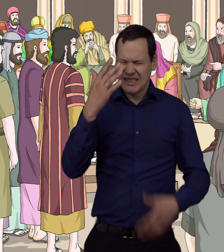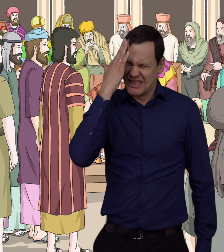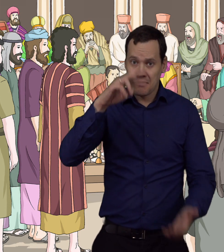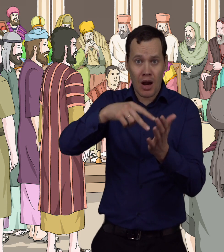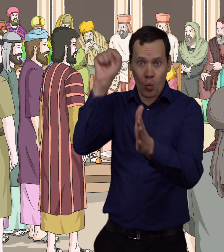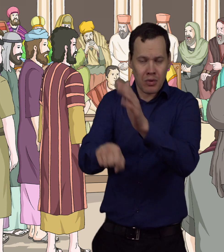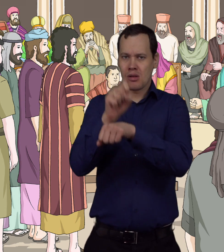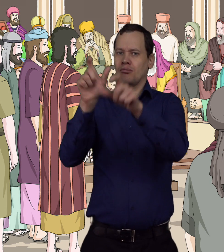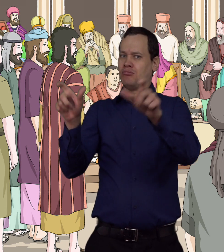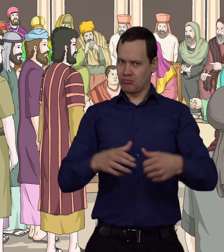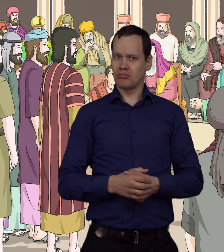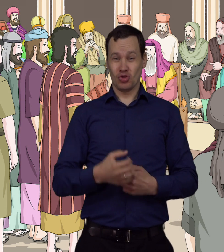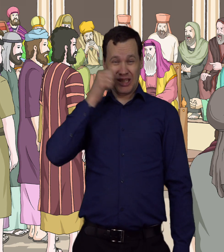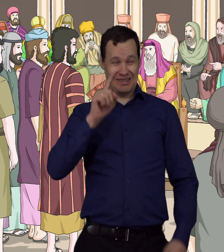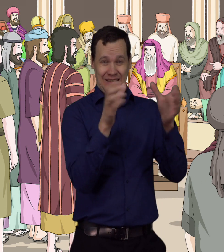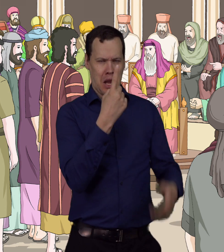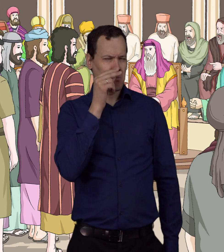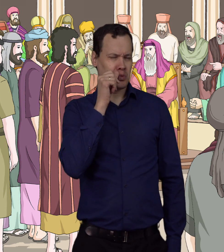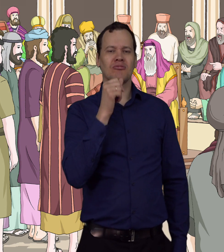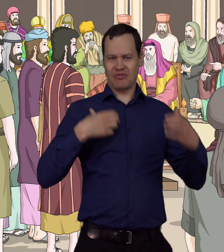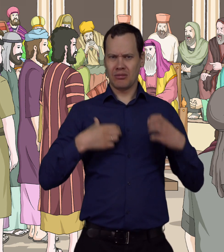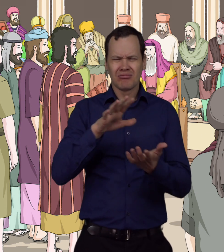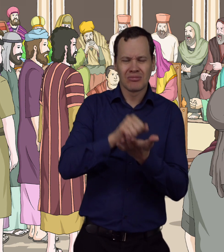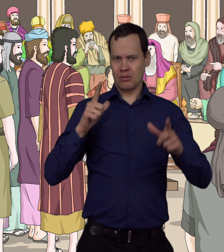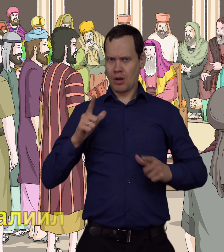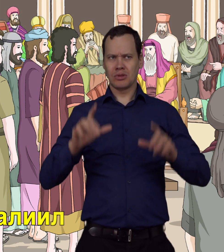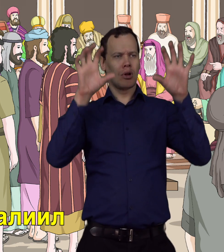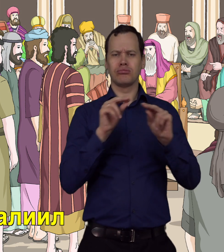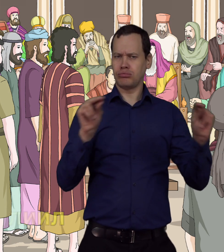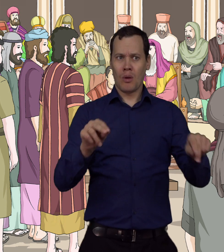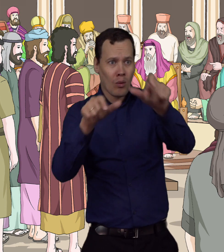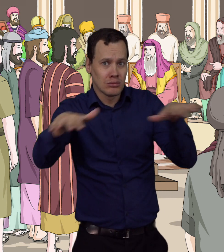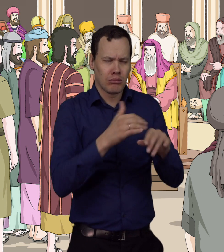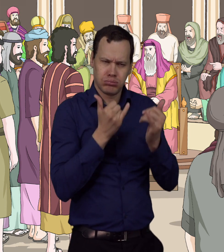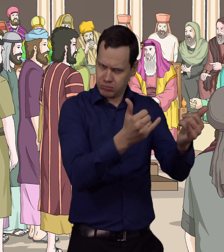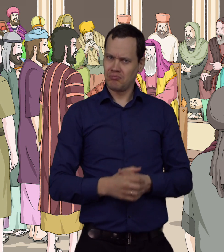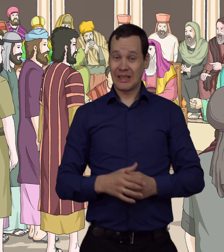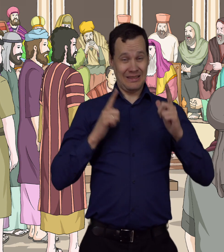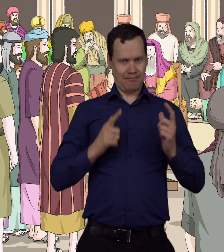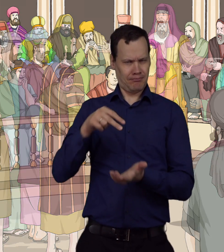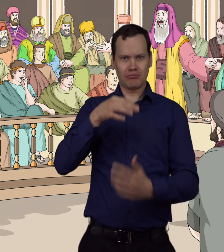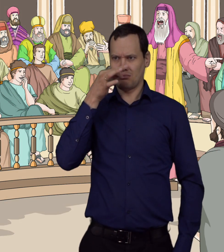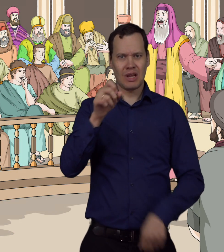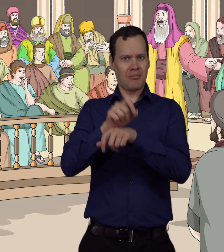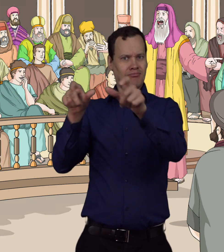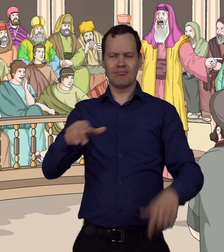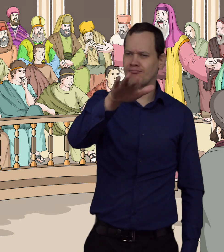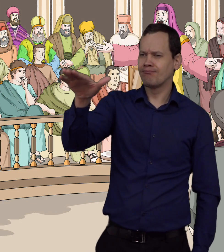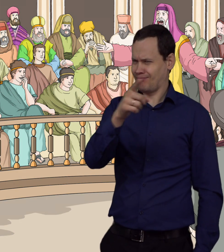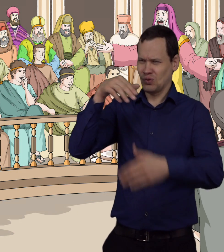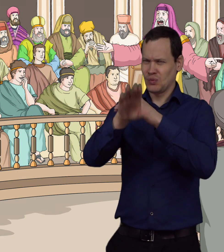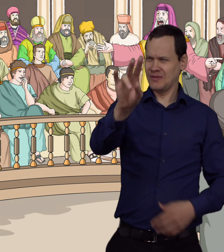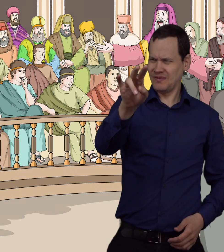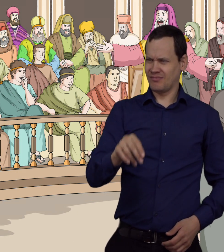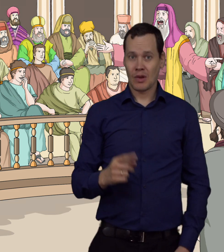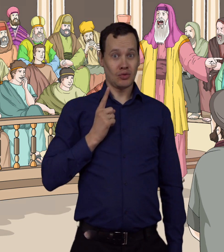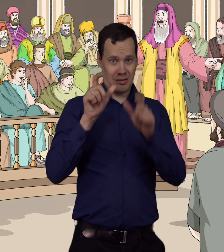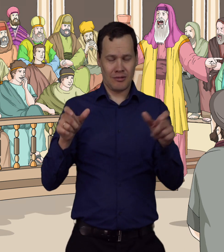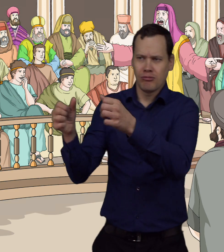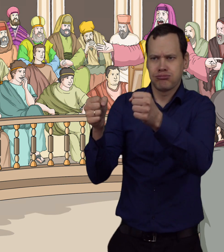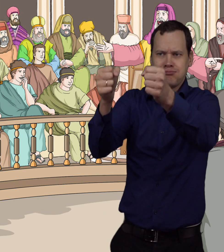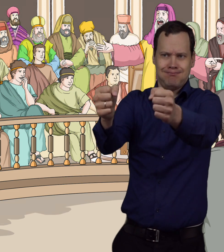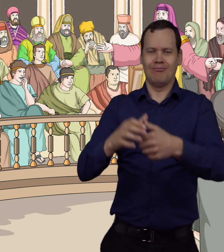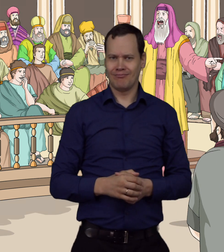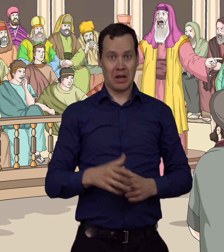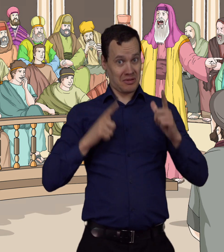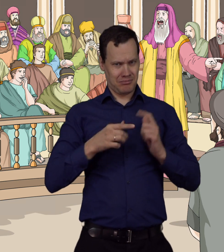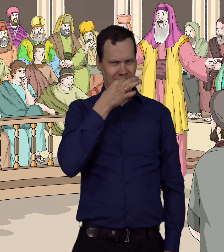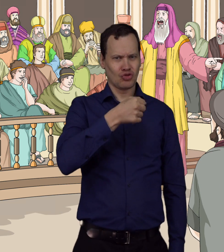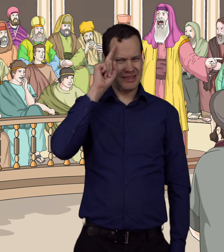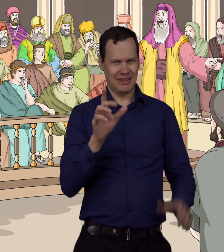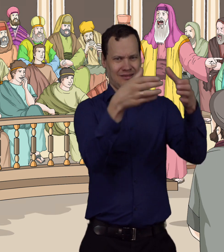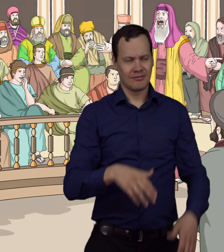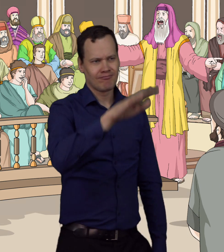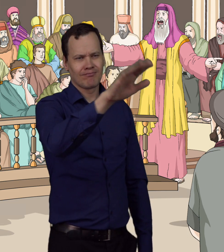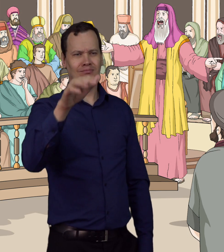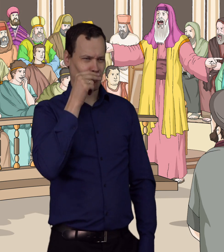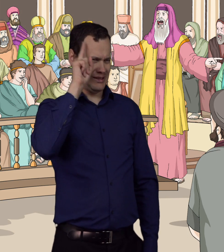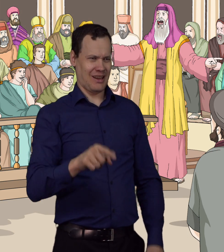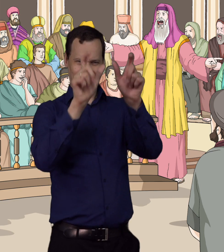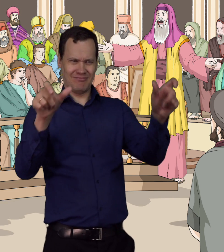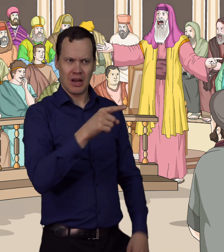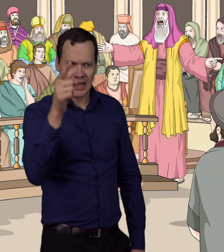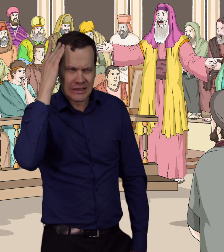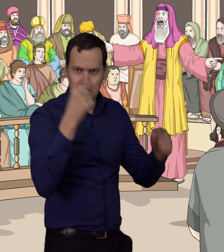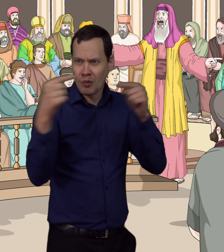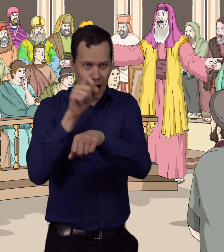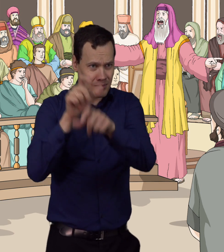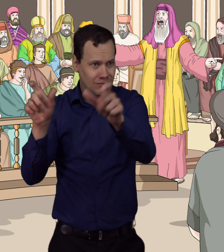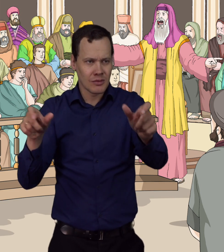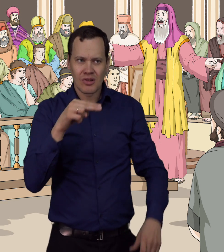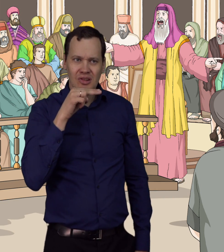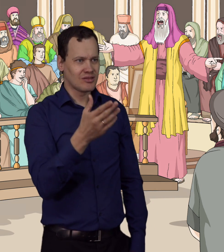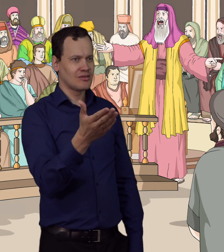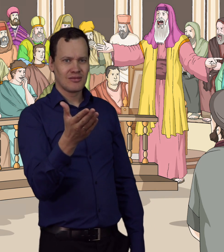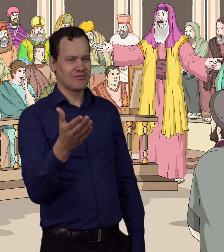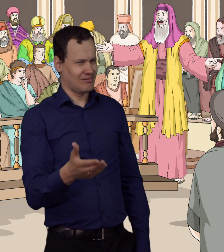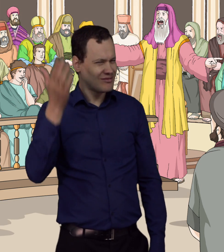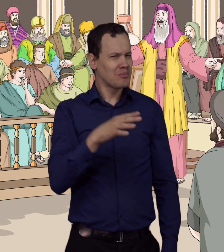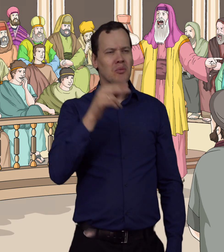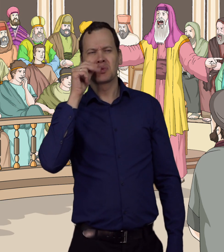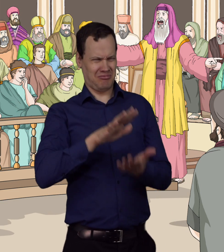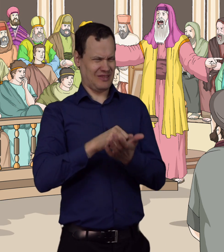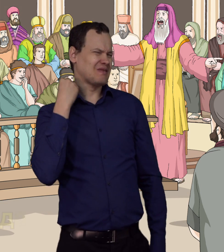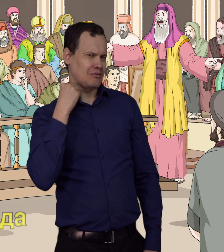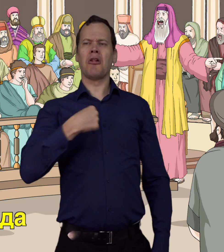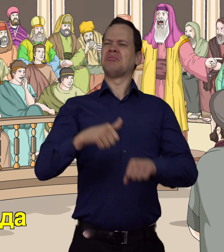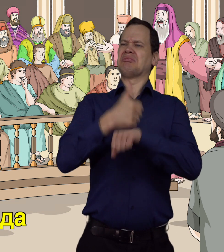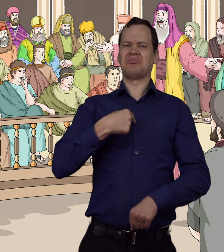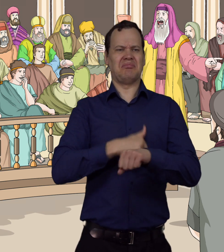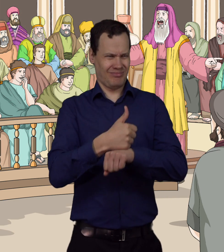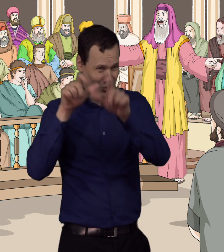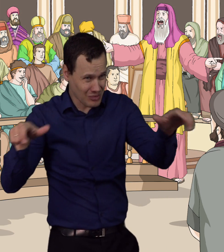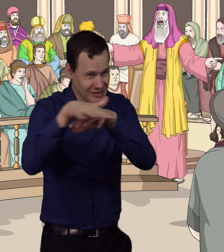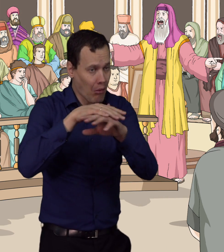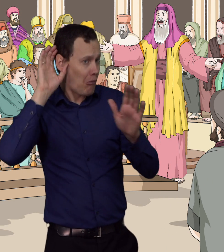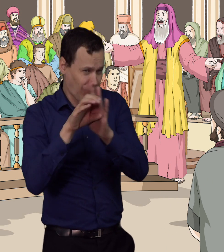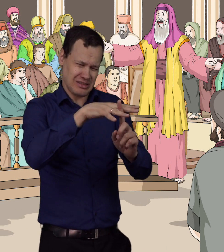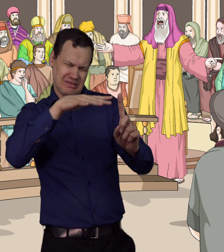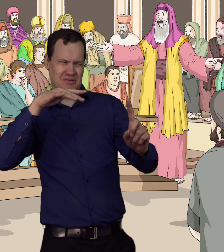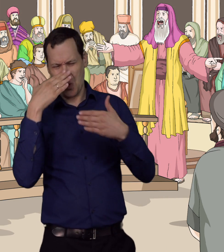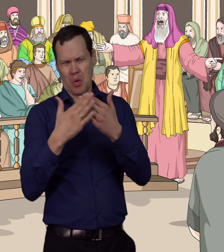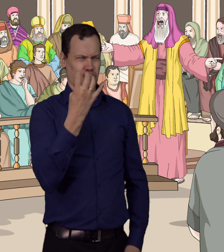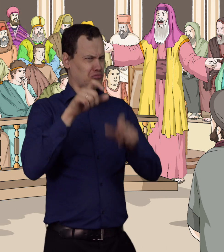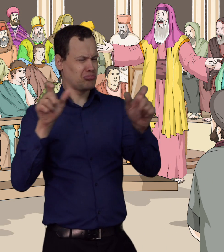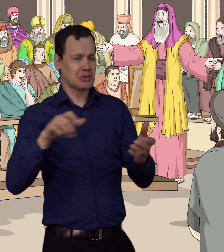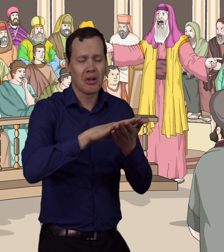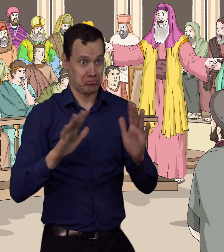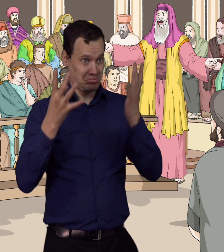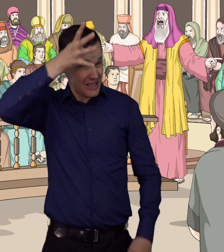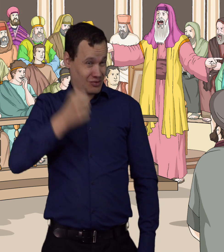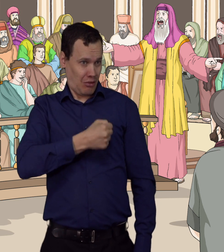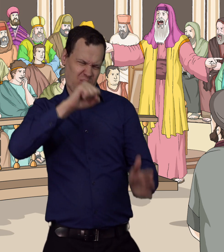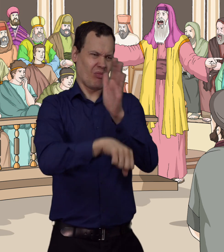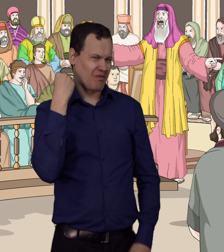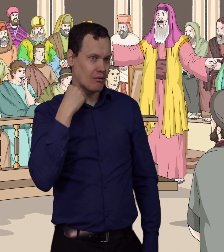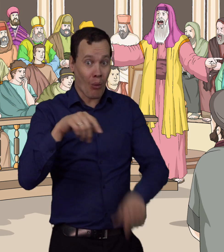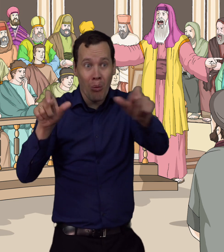But a Pharisee named Gamaliel, a teacher of the law who was honored by all the people, stood up in the Sanhedrin and ordered that the men be put outside for a short time. “Men of Israel,” he said, “consider carefully what you are about to do to these men.